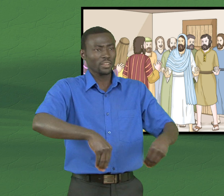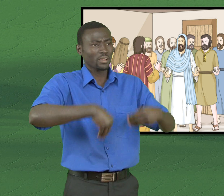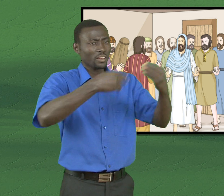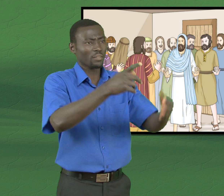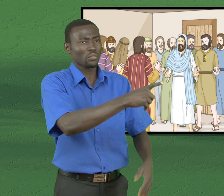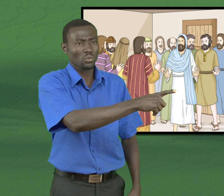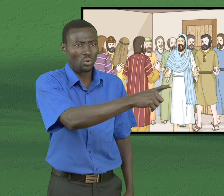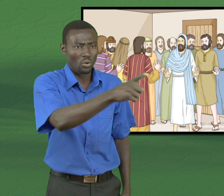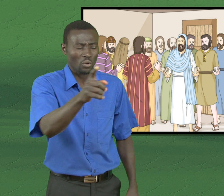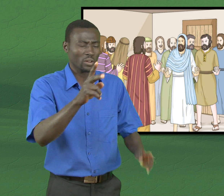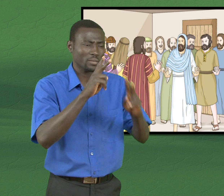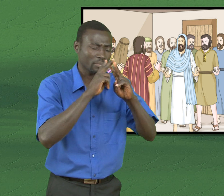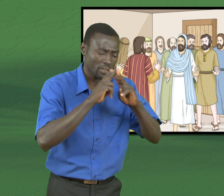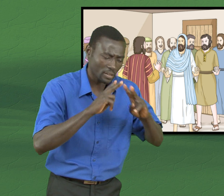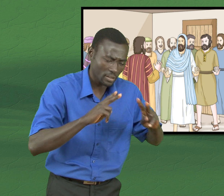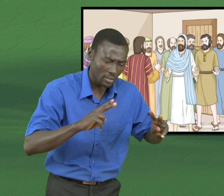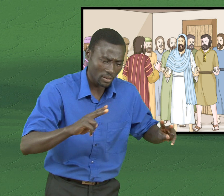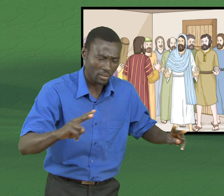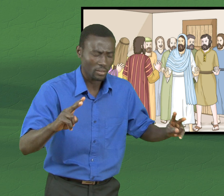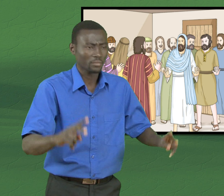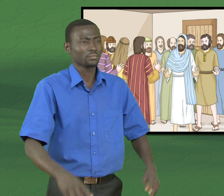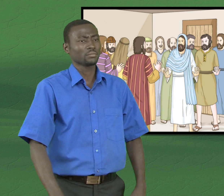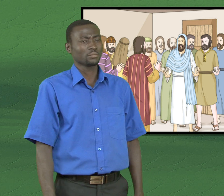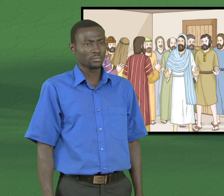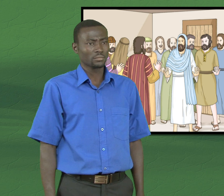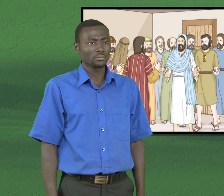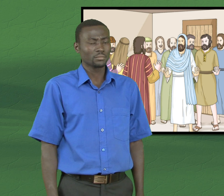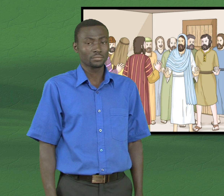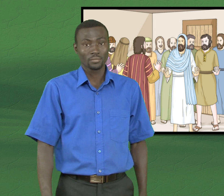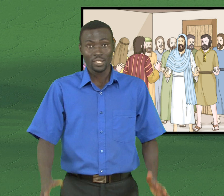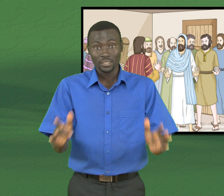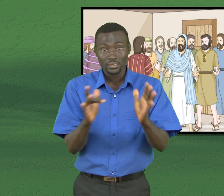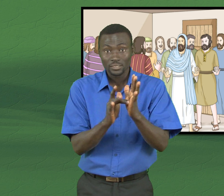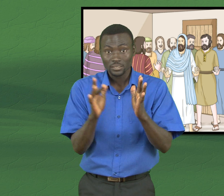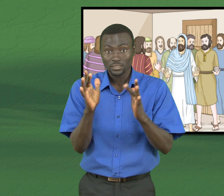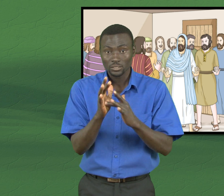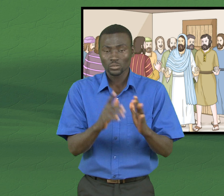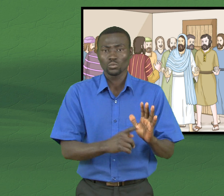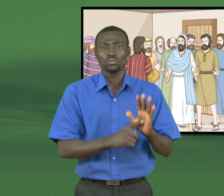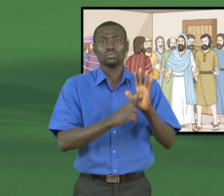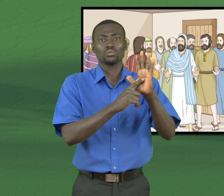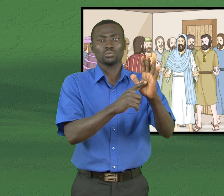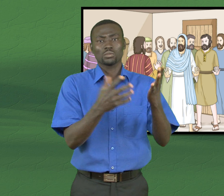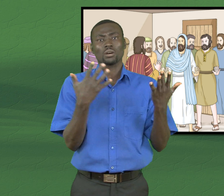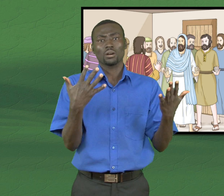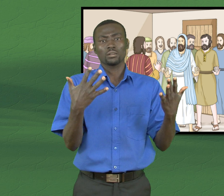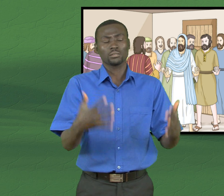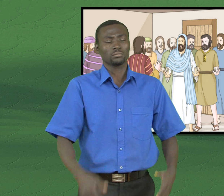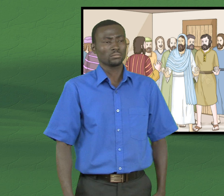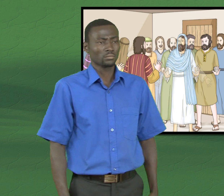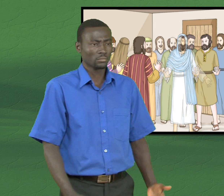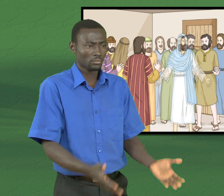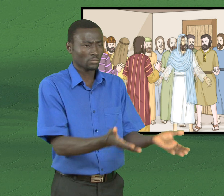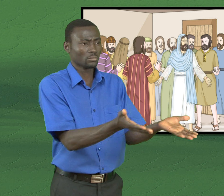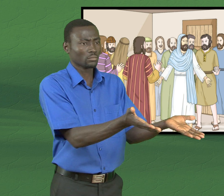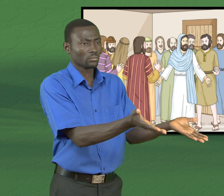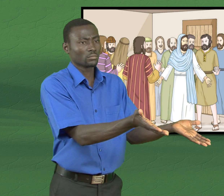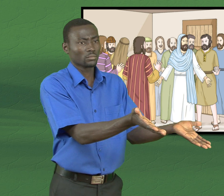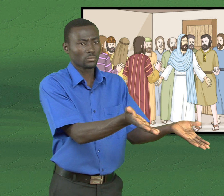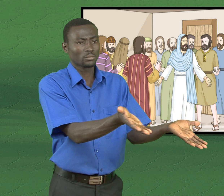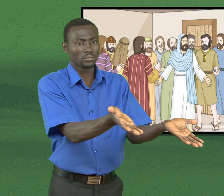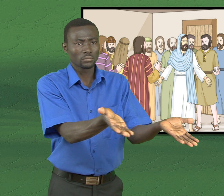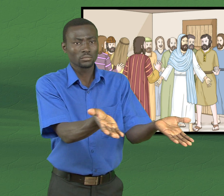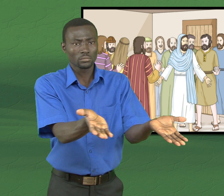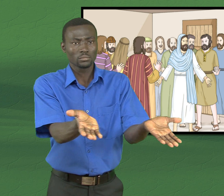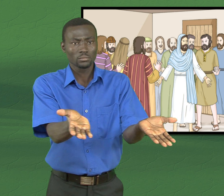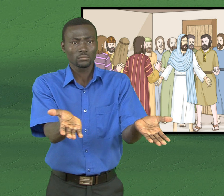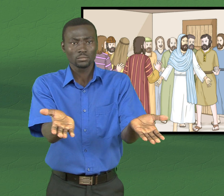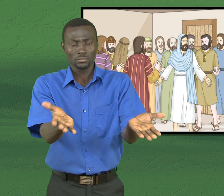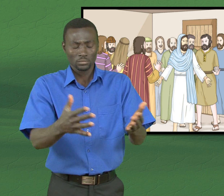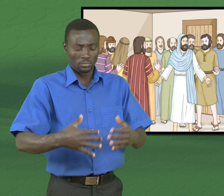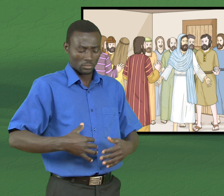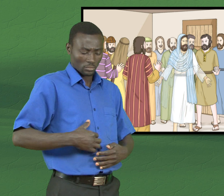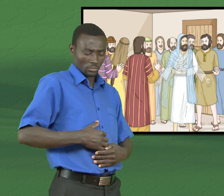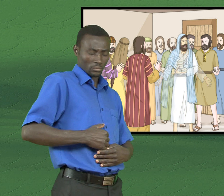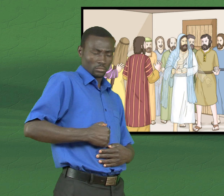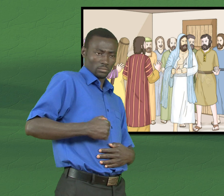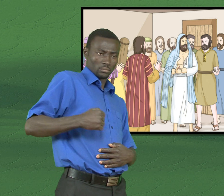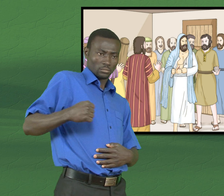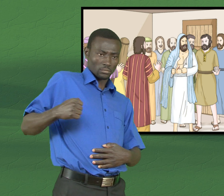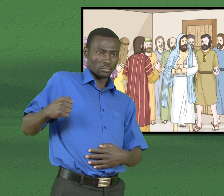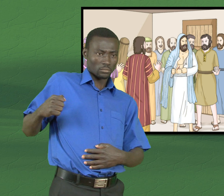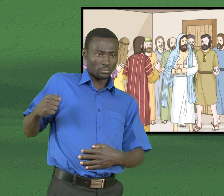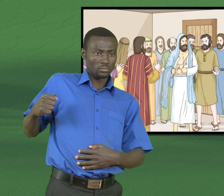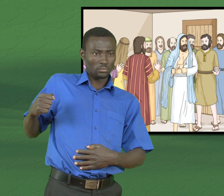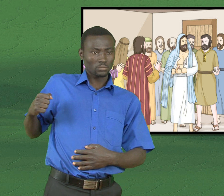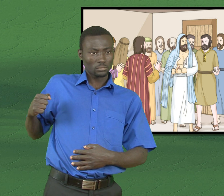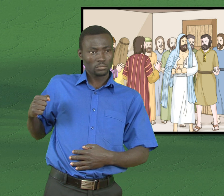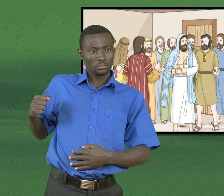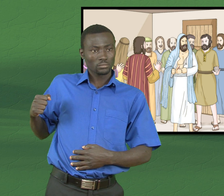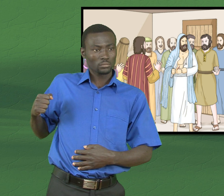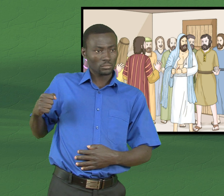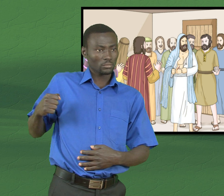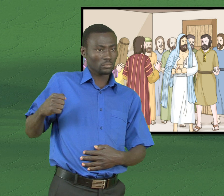“Peace be with you!” He said to them.